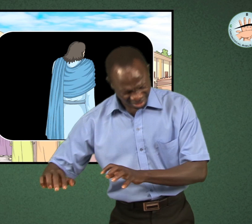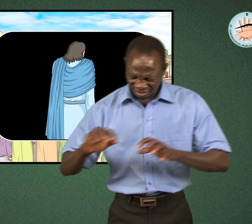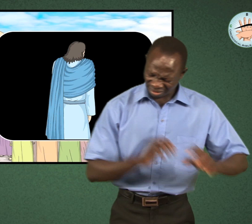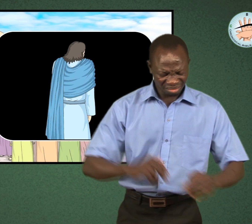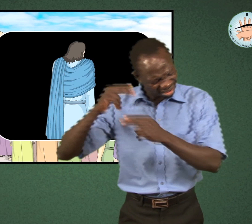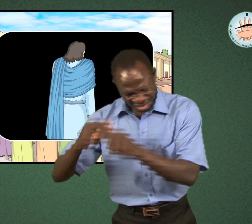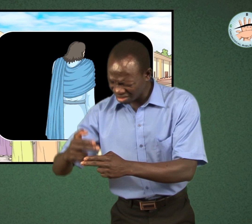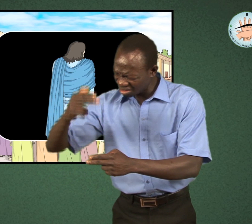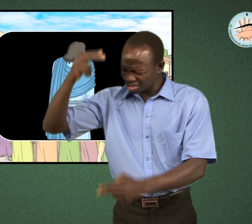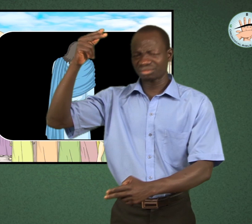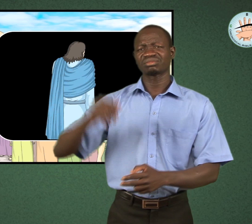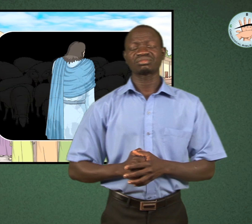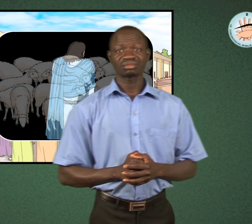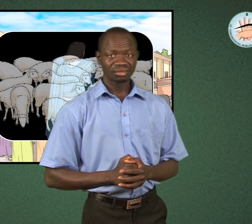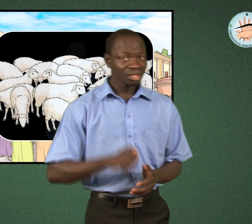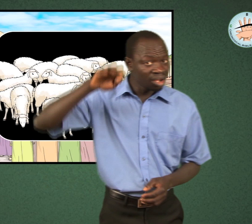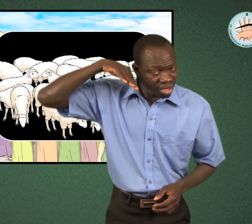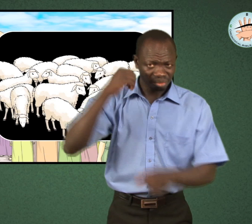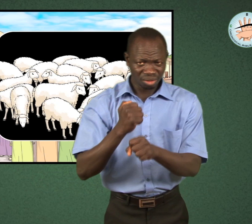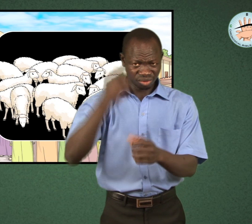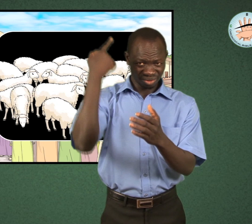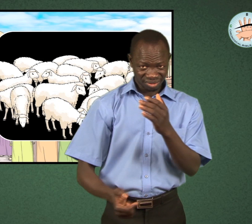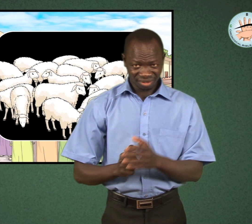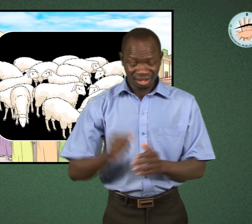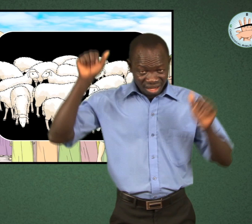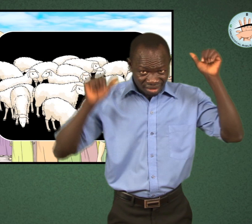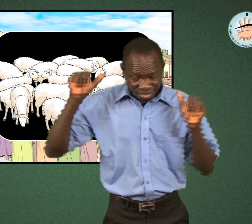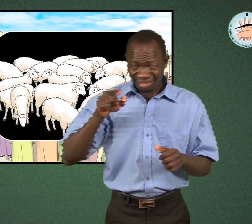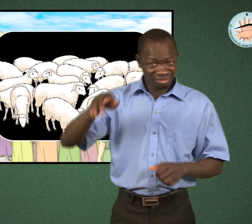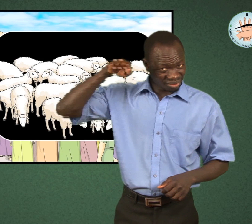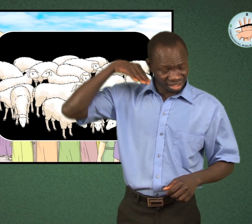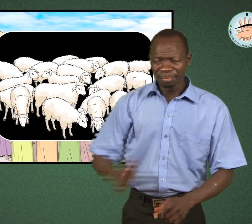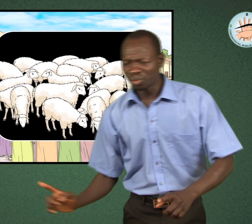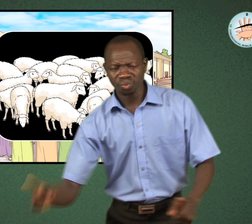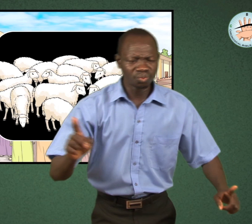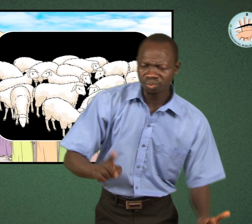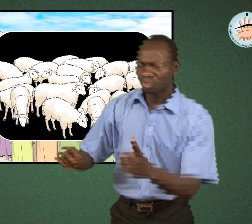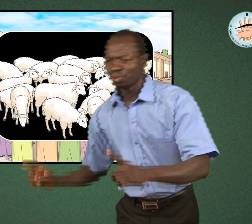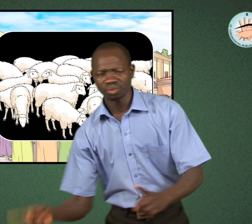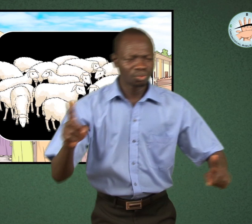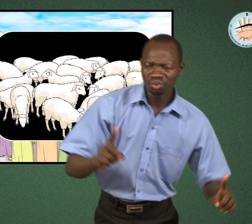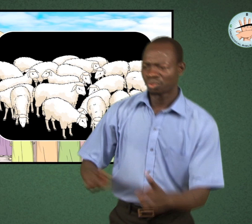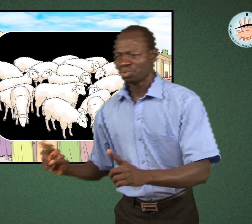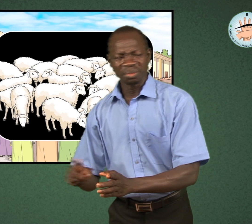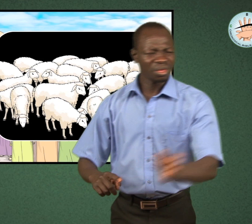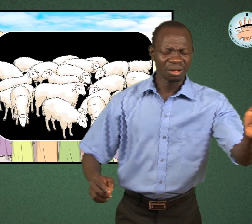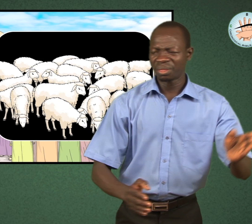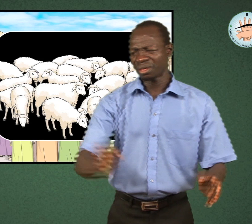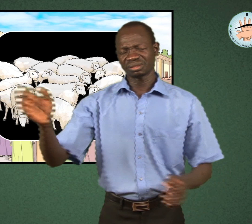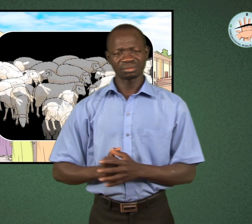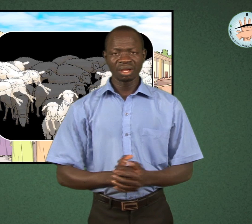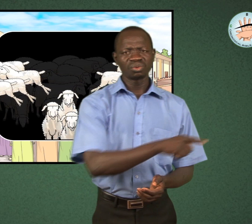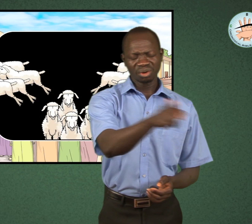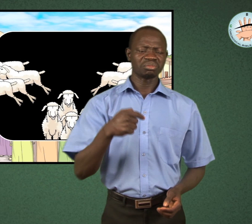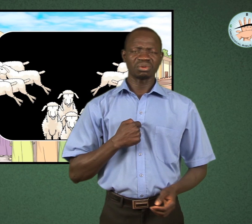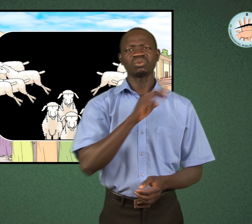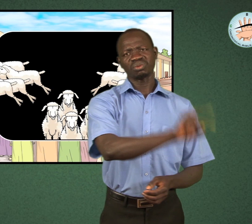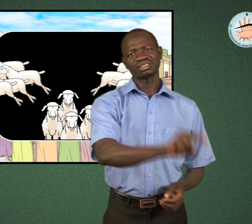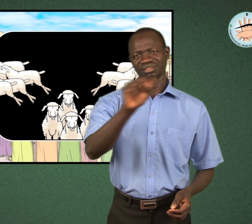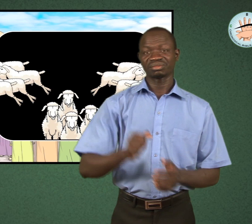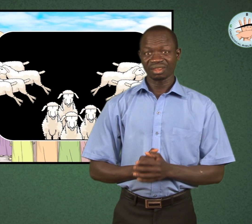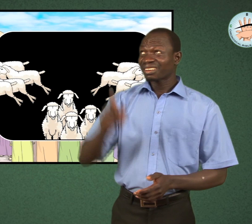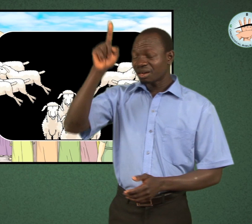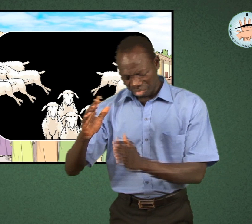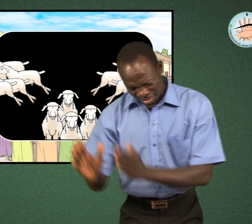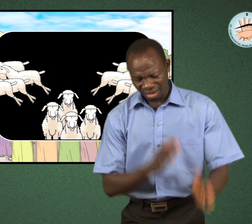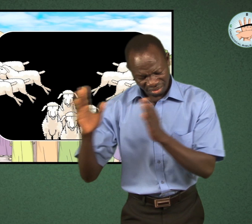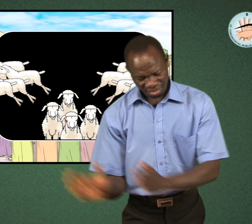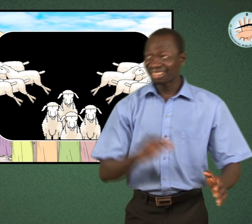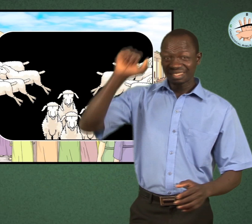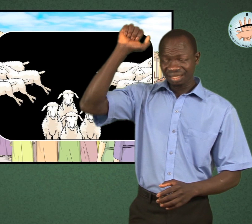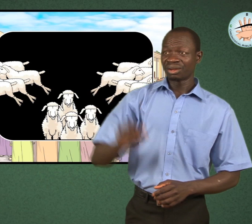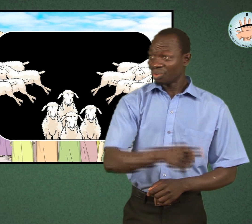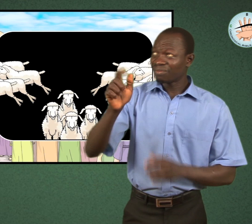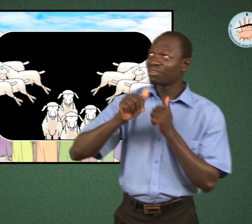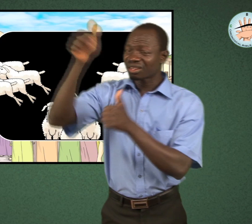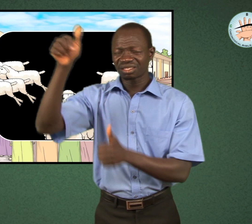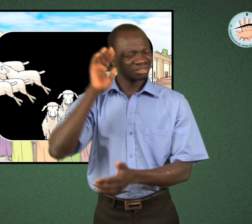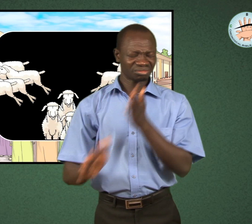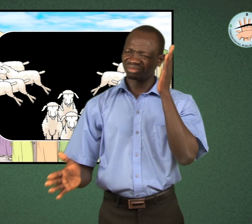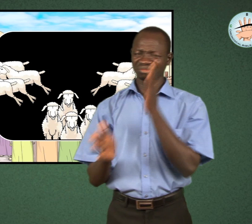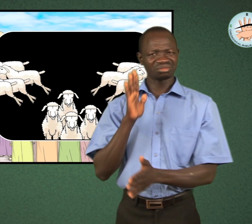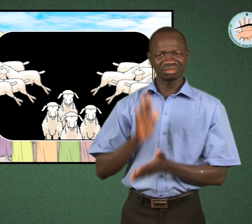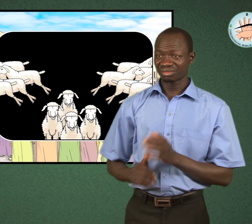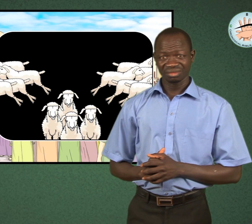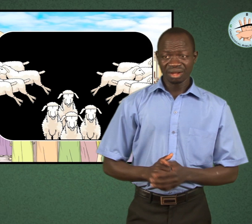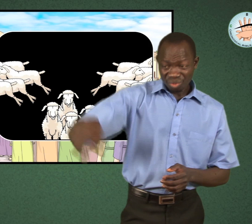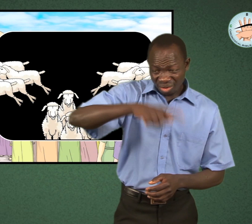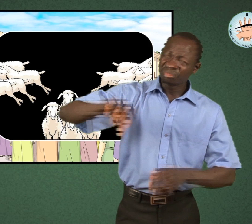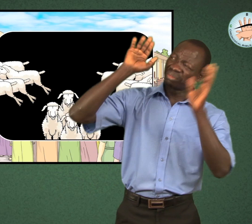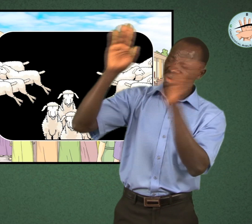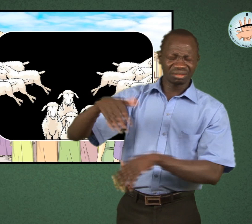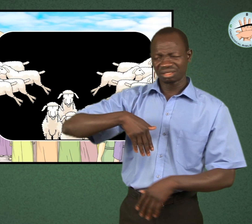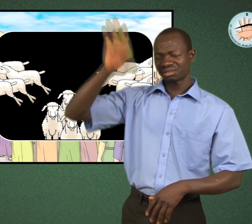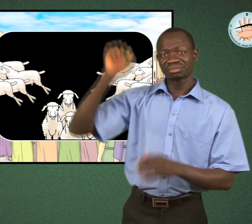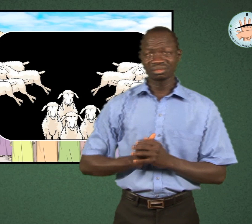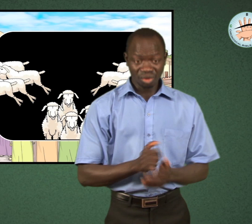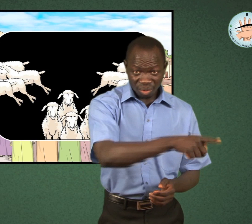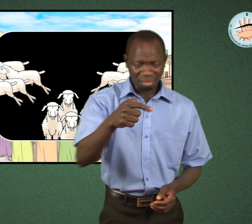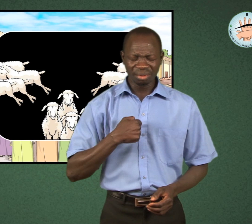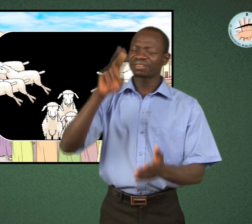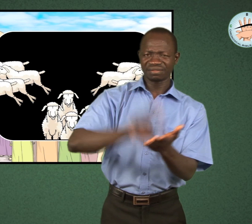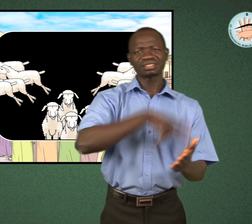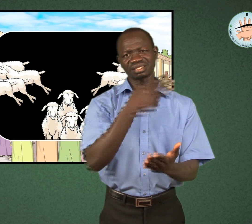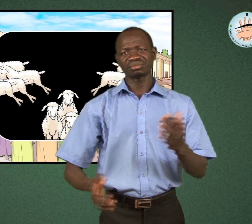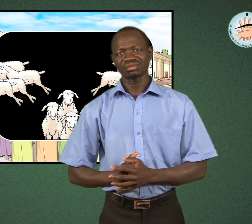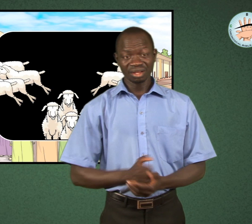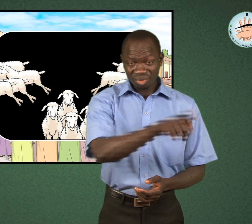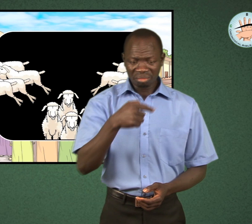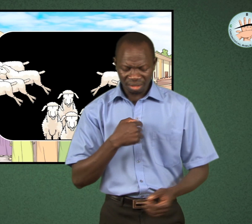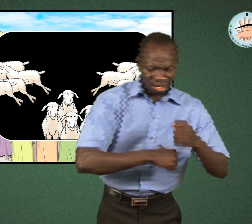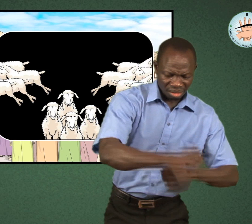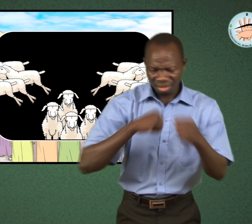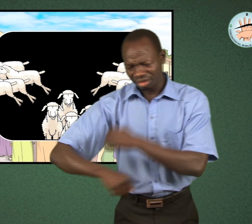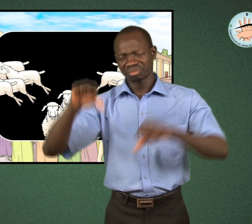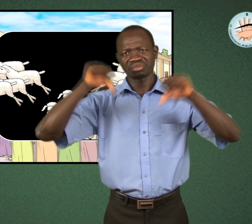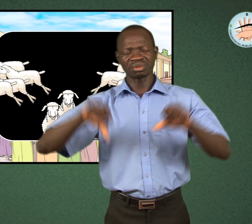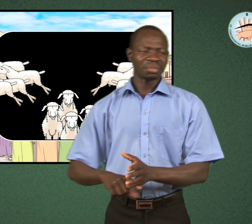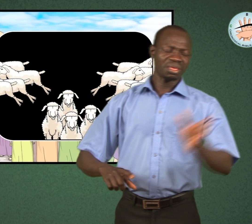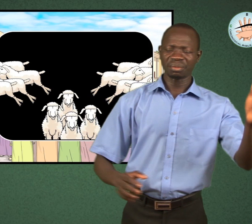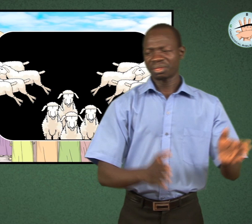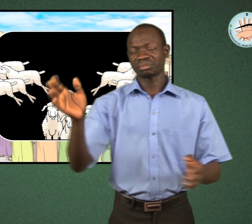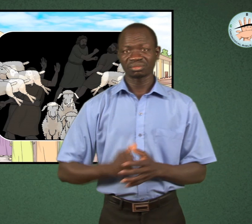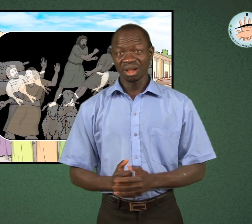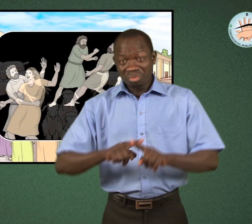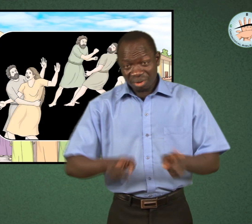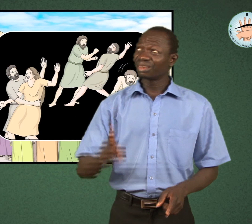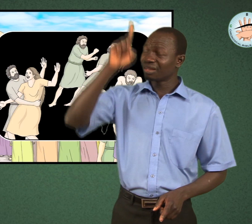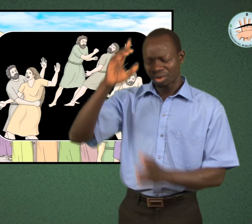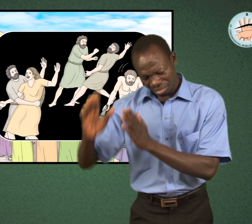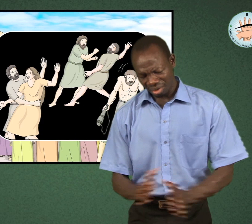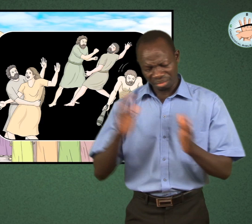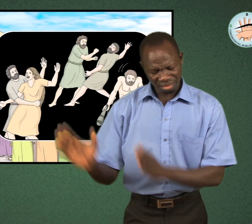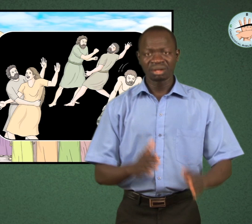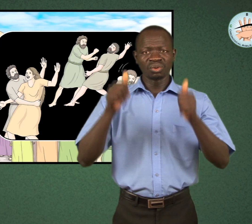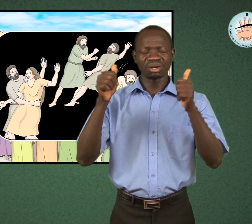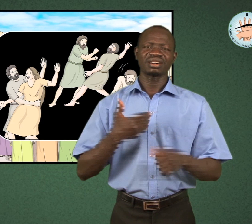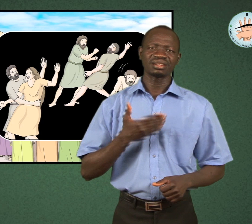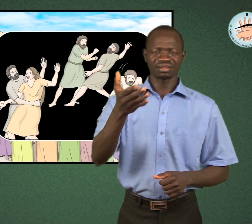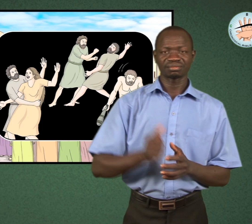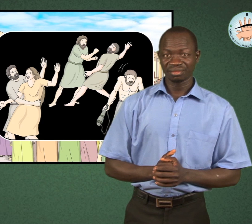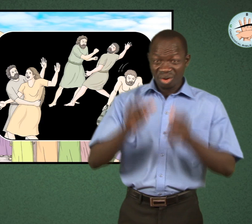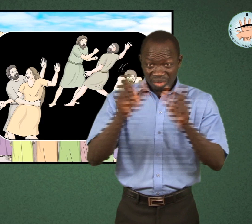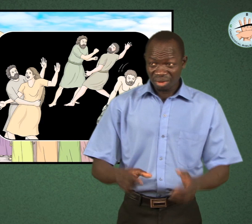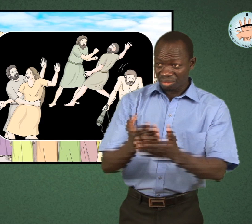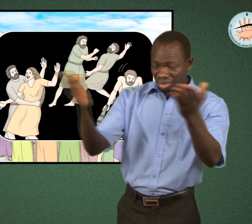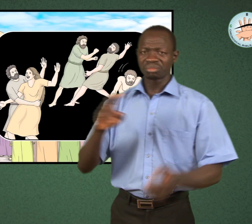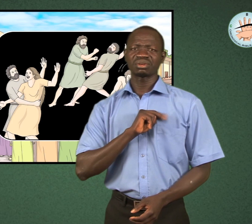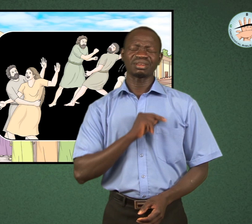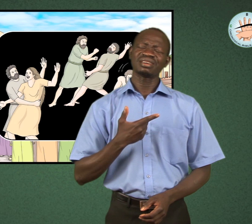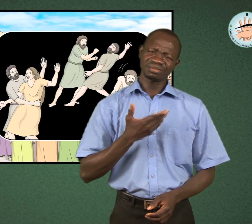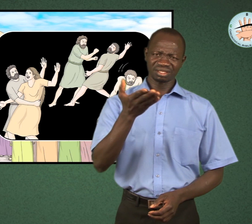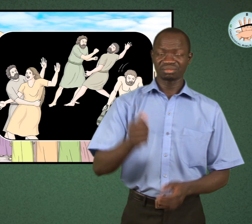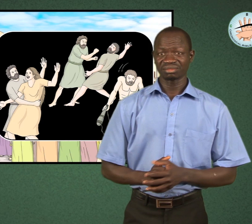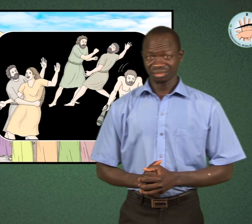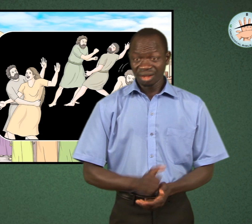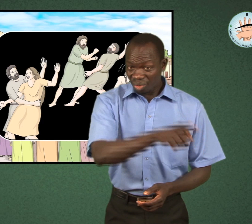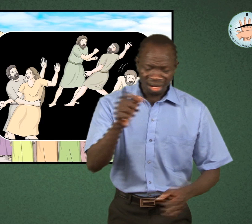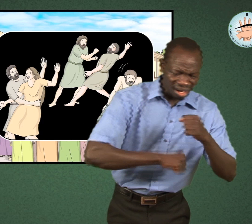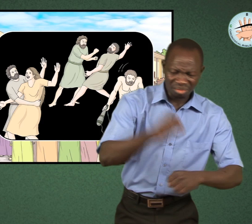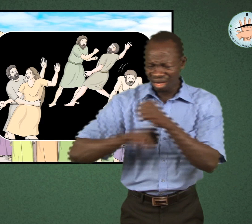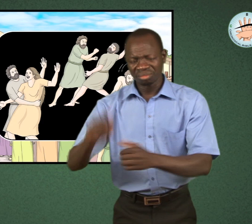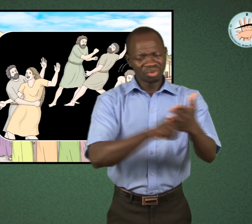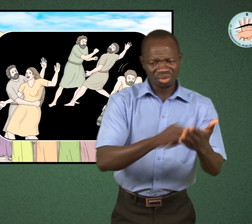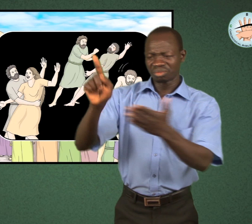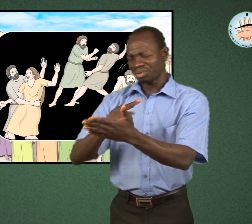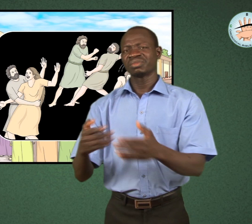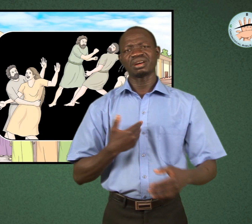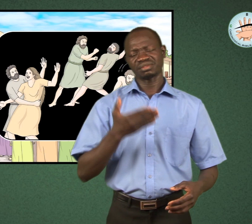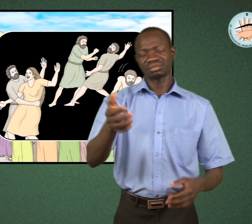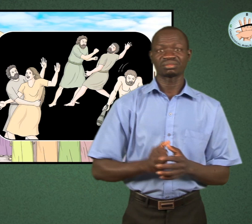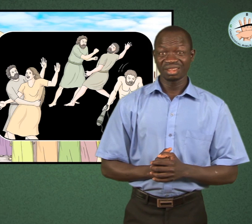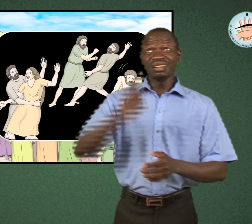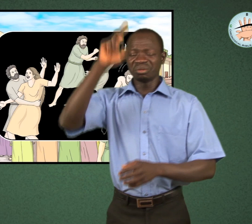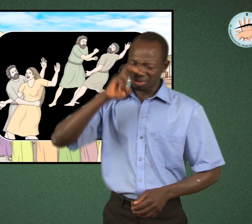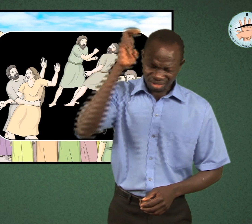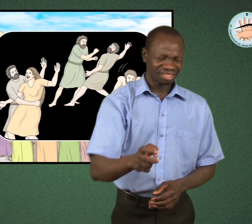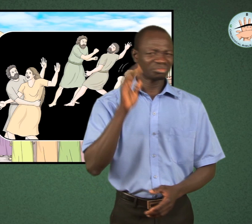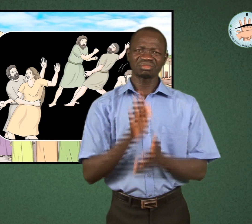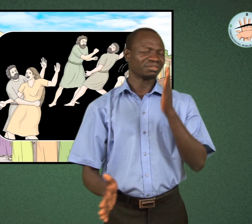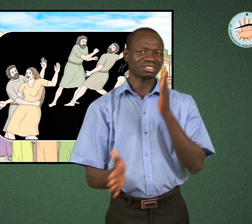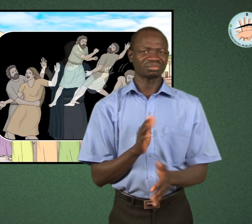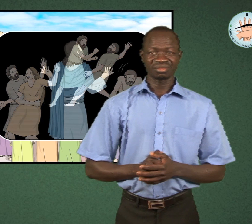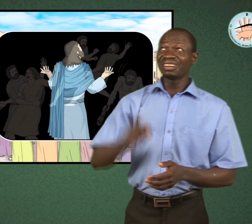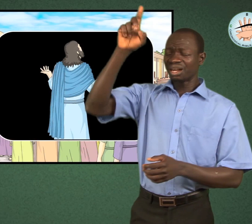We all like sheep have gone astray, each one has turned to his own way; and the LORD has laid upon Him the iniquity of us all.